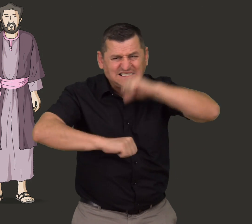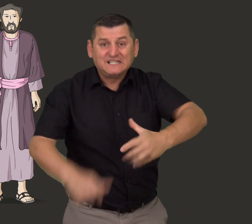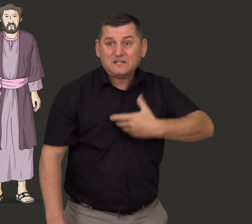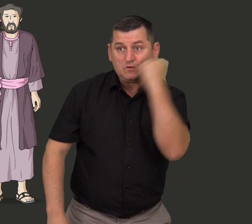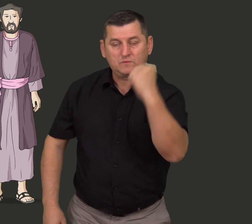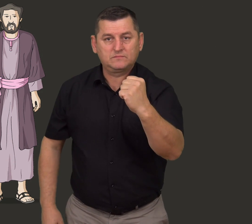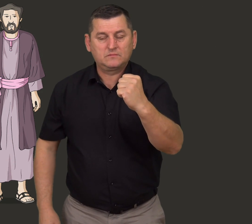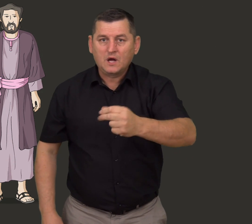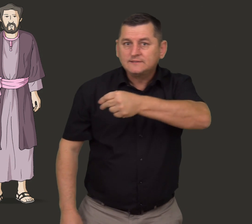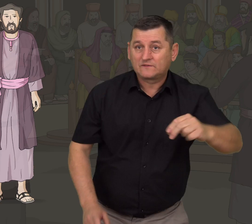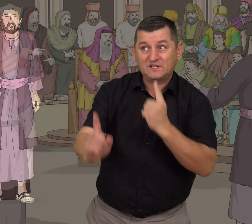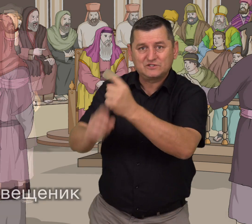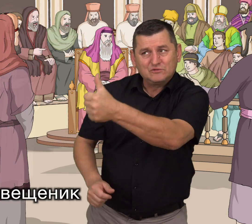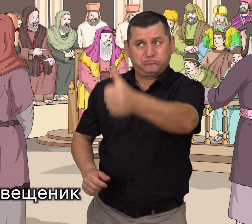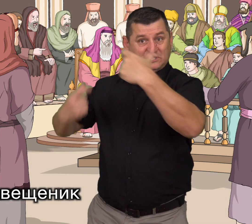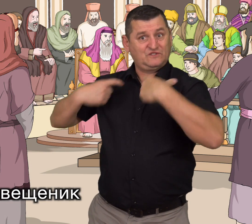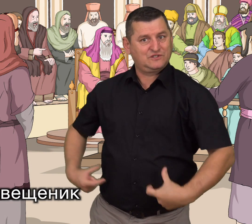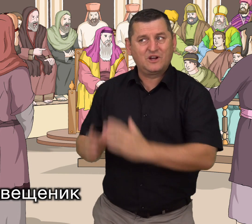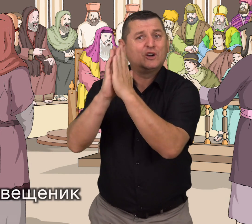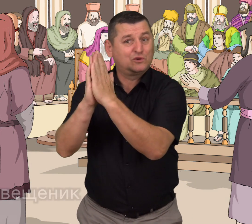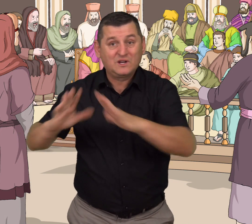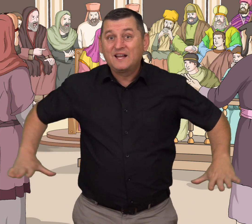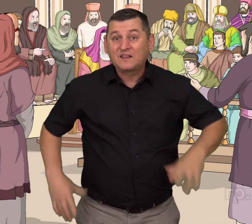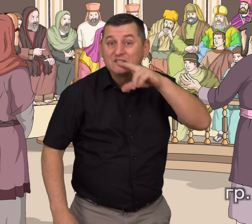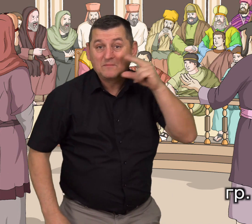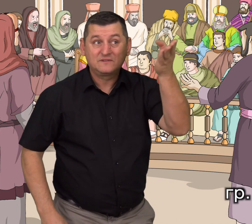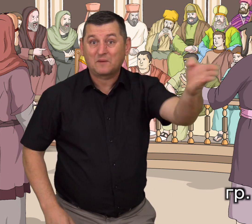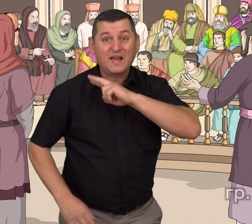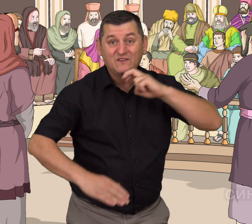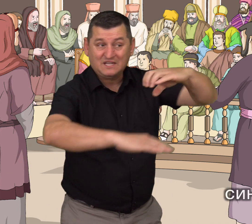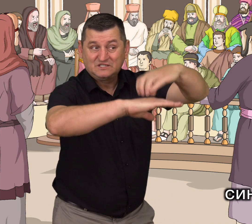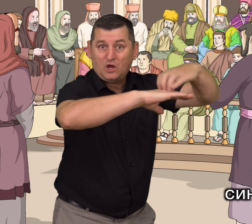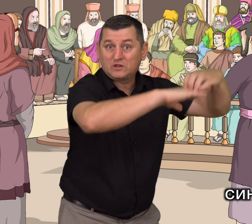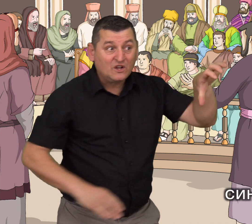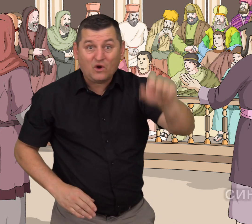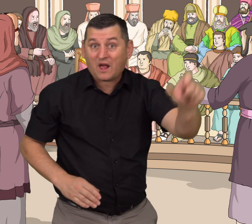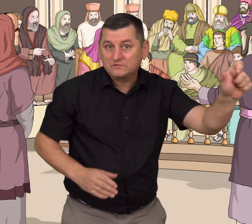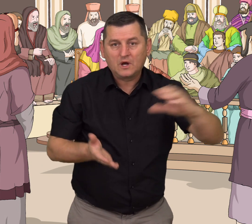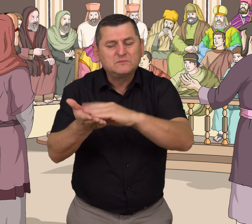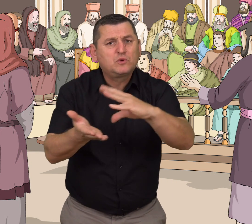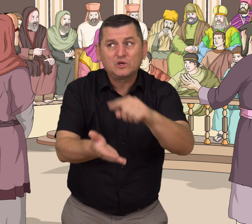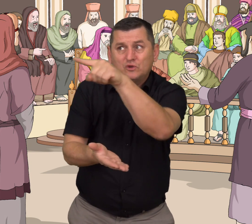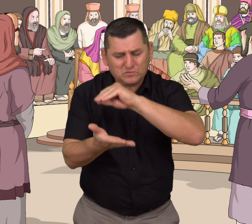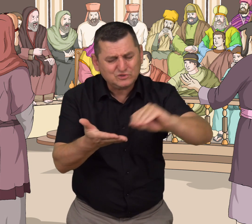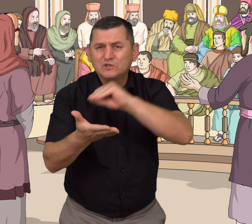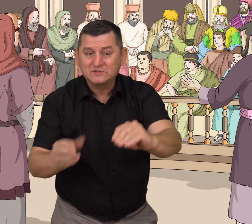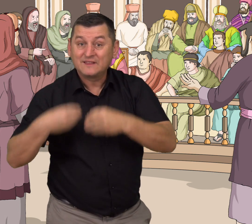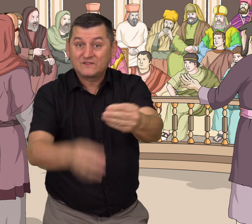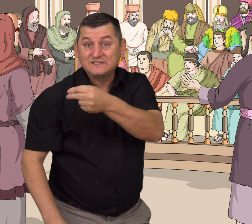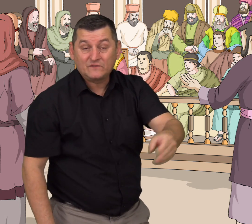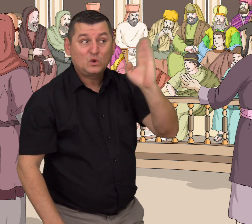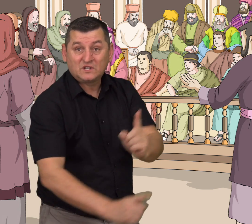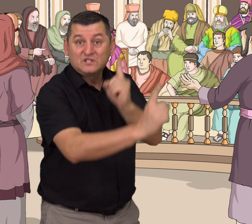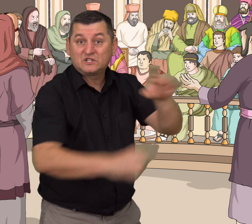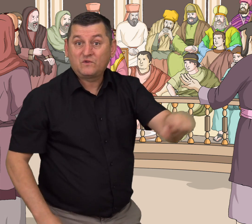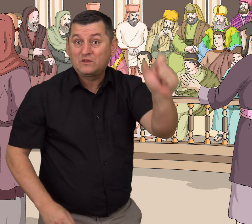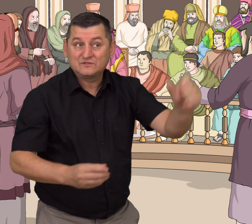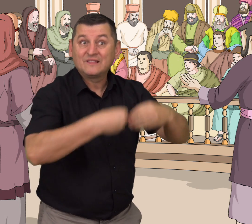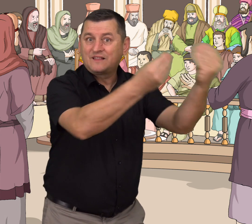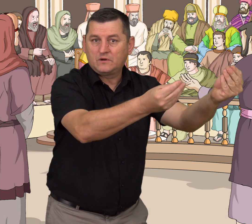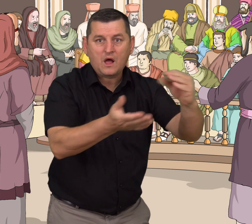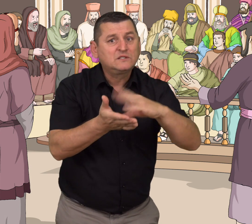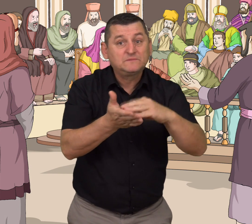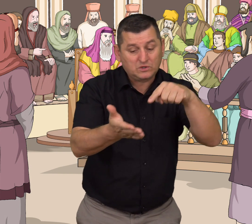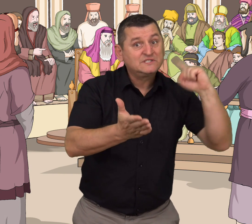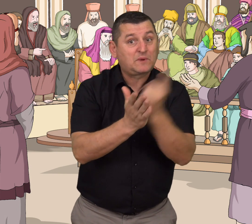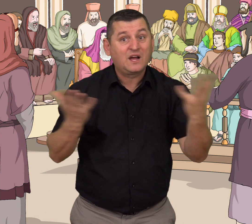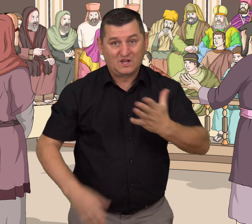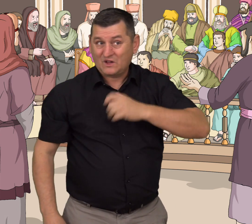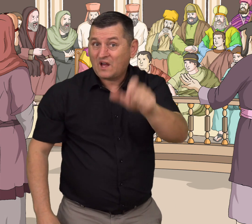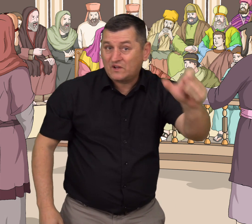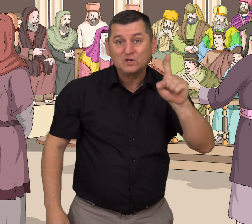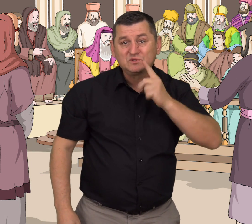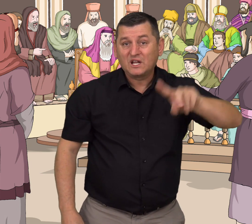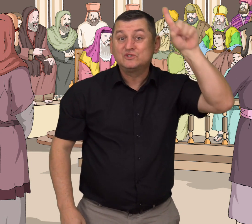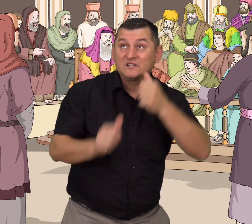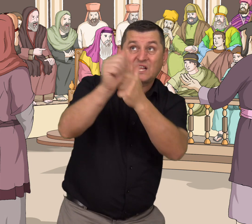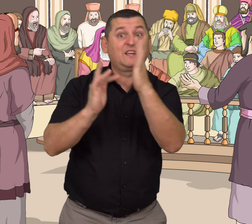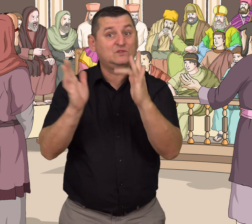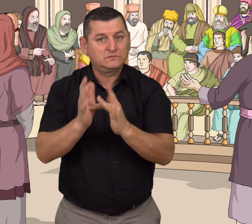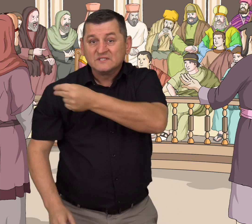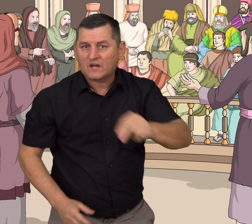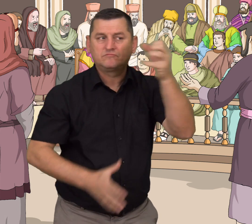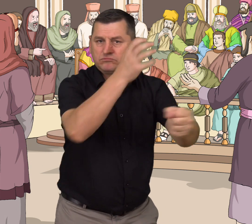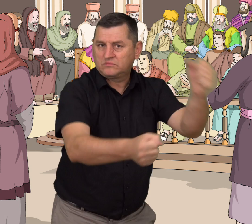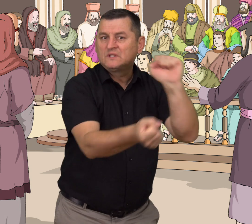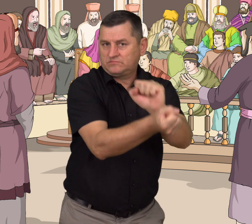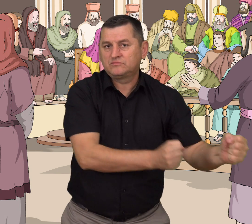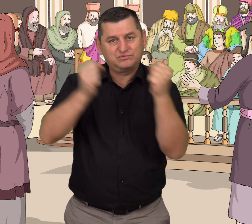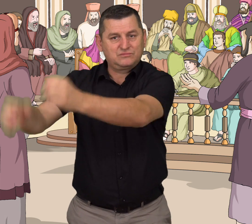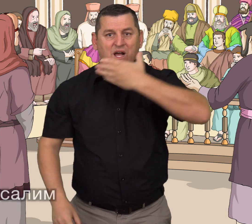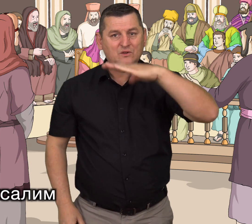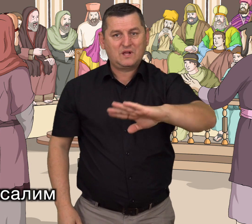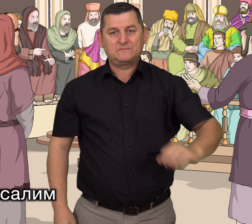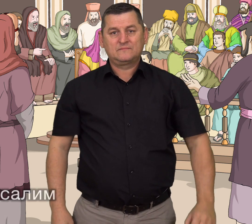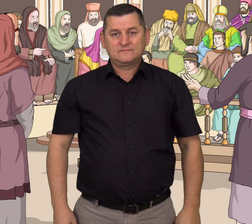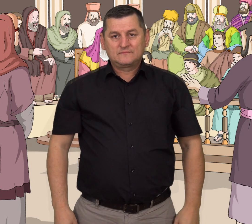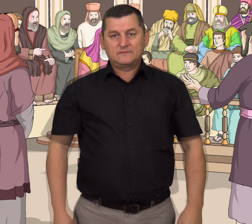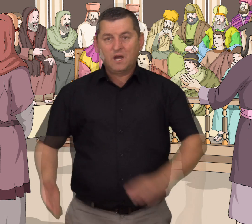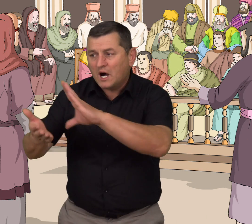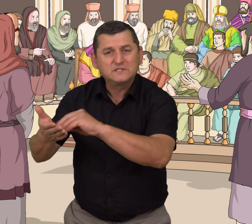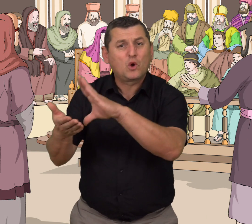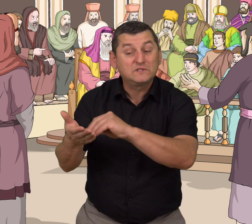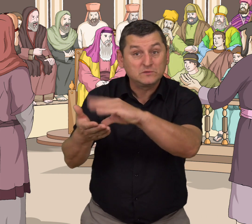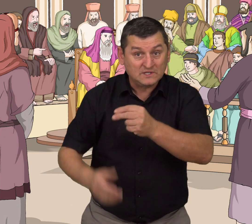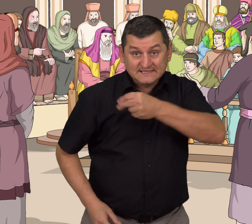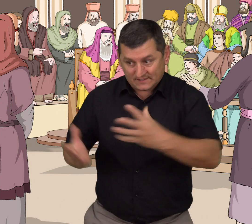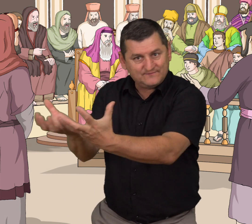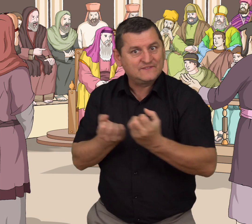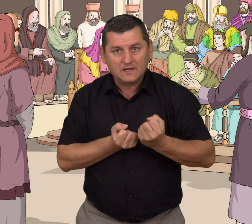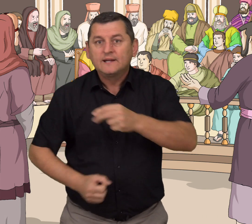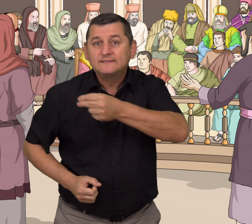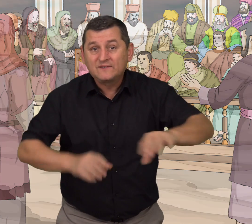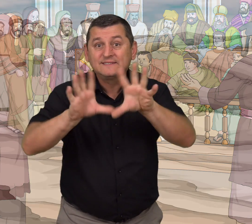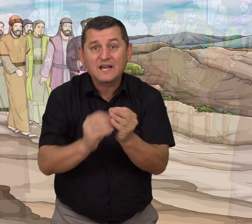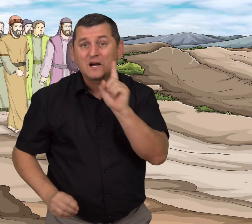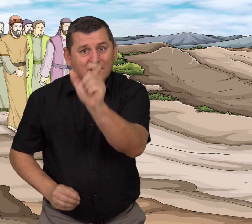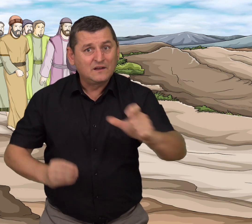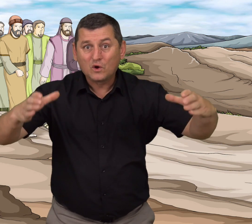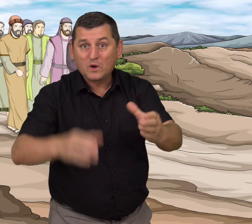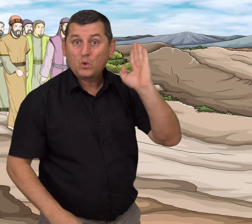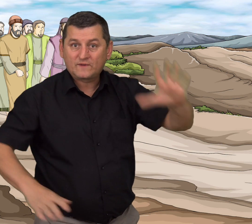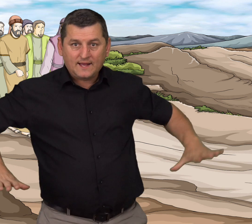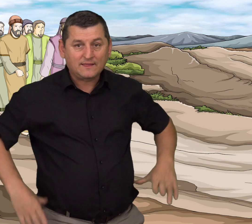He approached the high priest and requested letters to the synagogues in Damascus, so that if he found any men or women belonging to the Way, he could bring them as prisoners to Jerusalem.